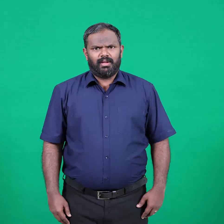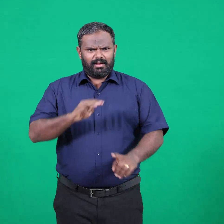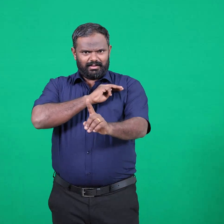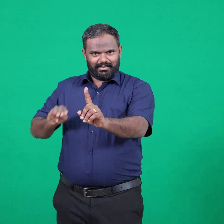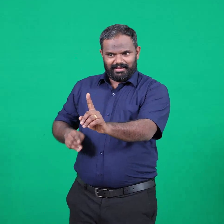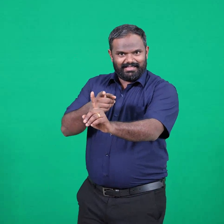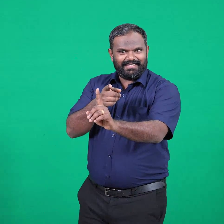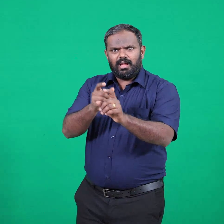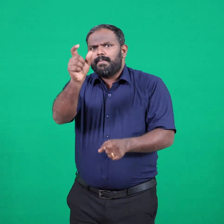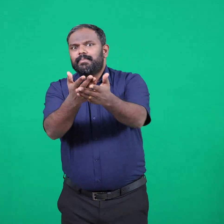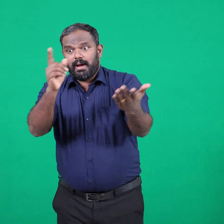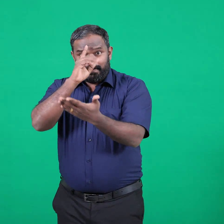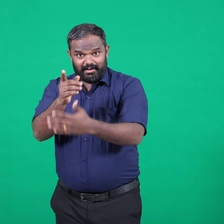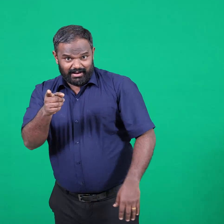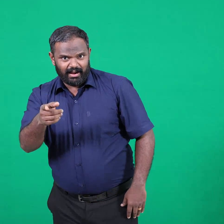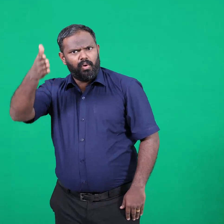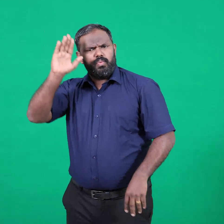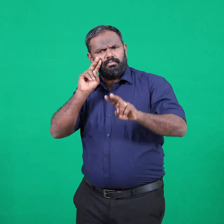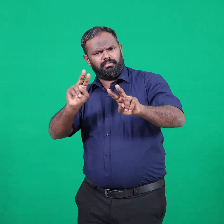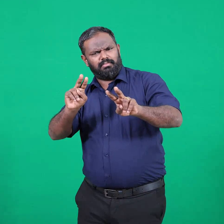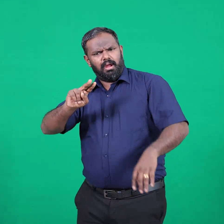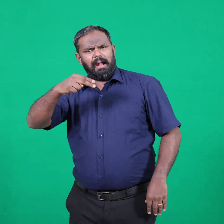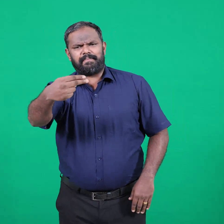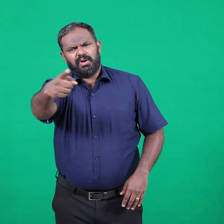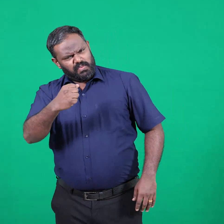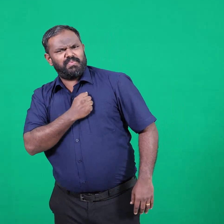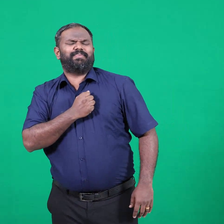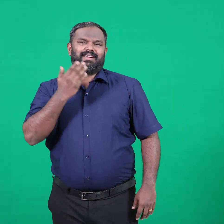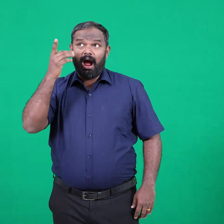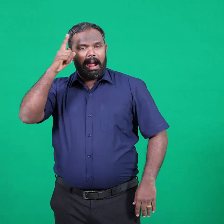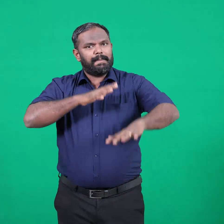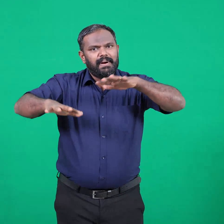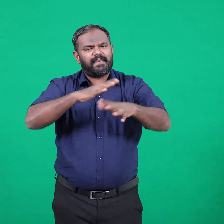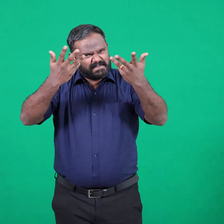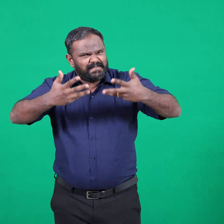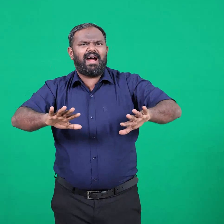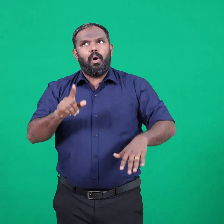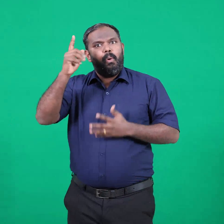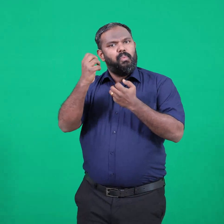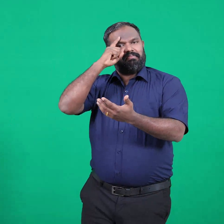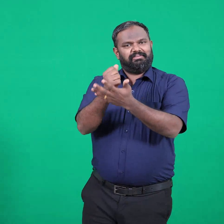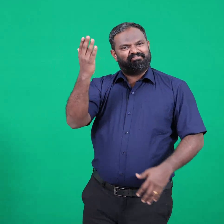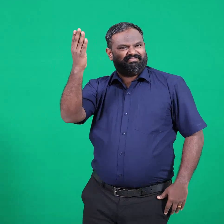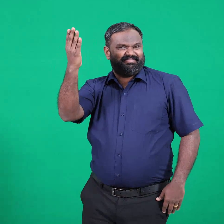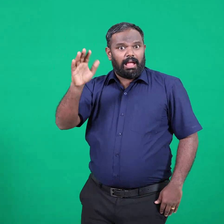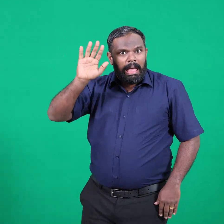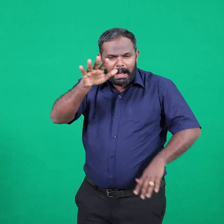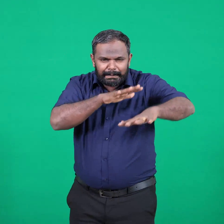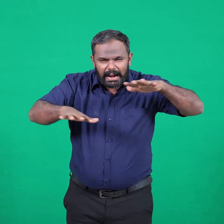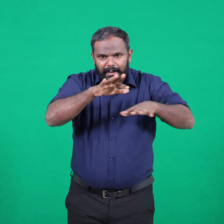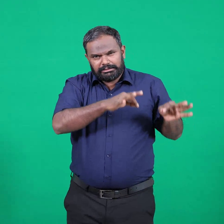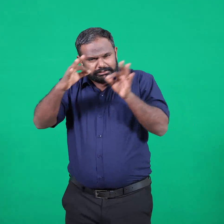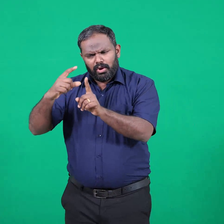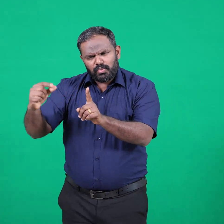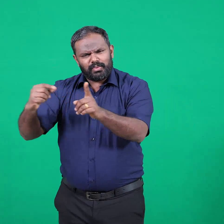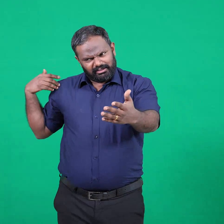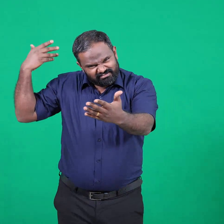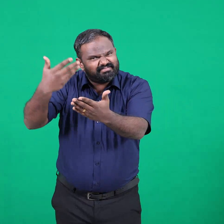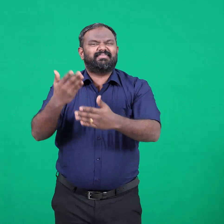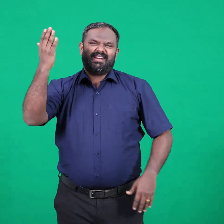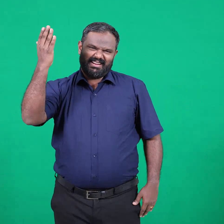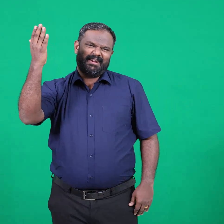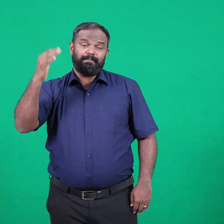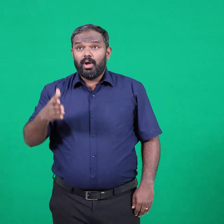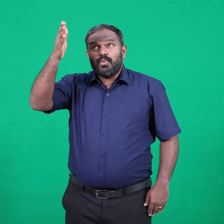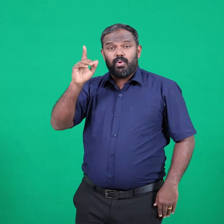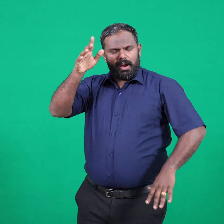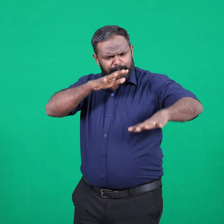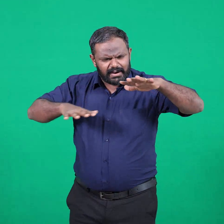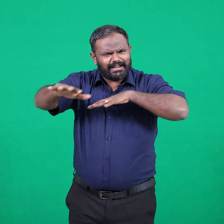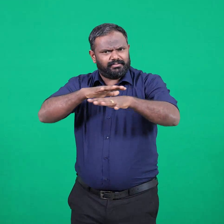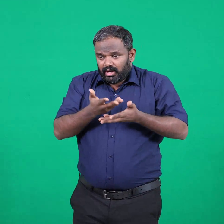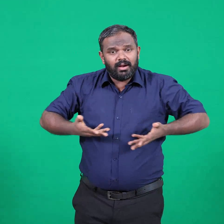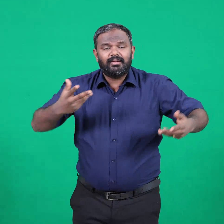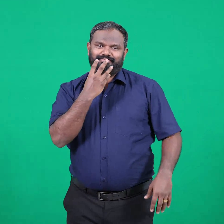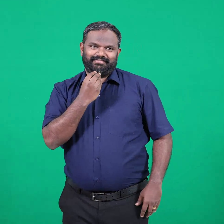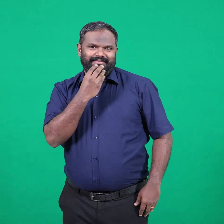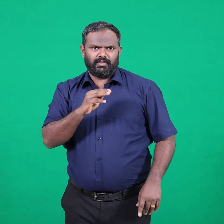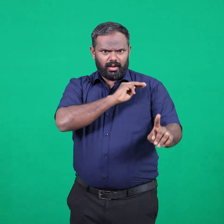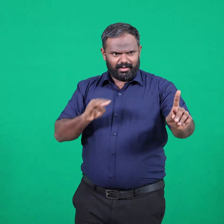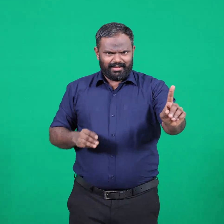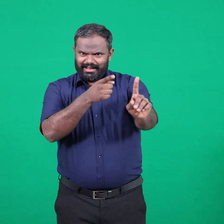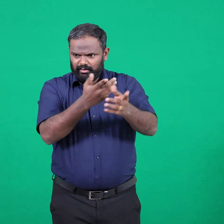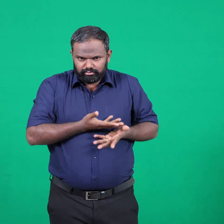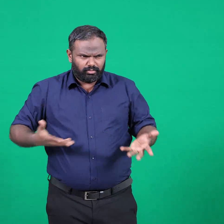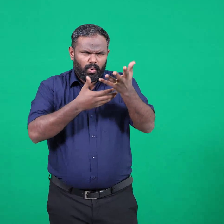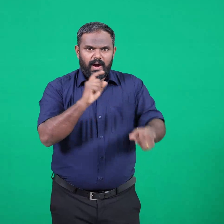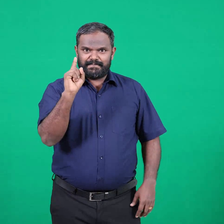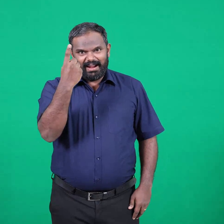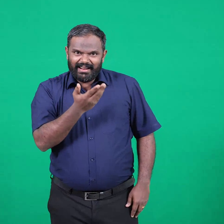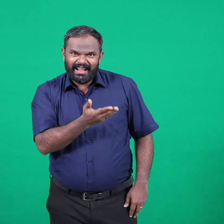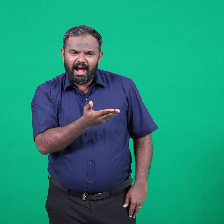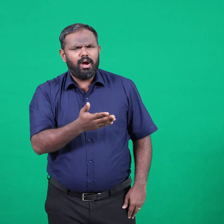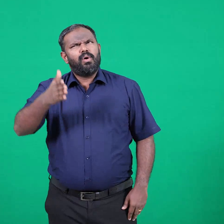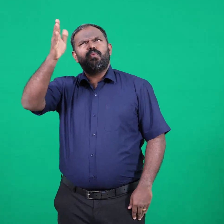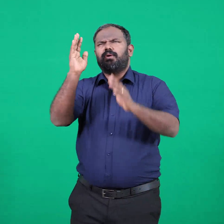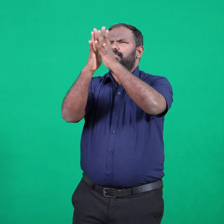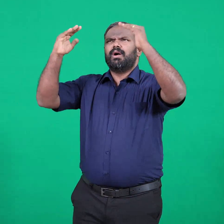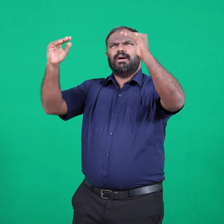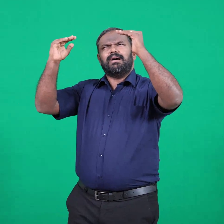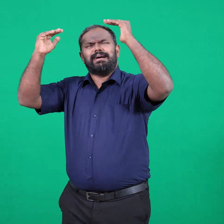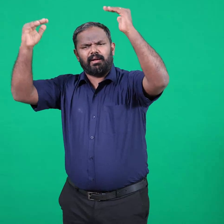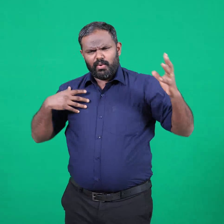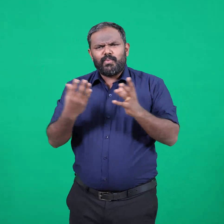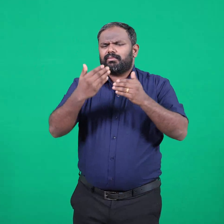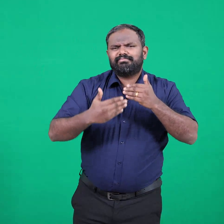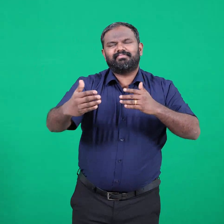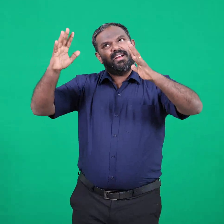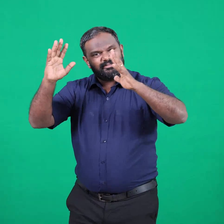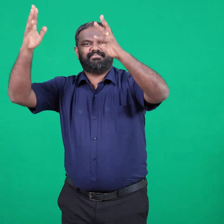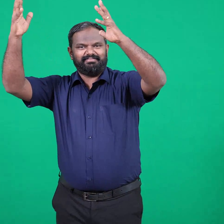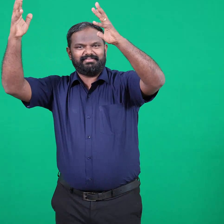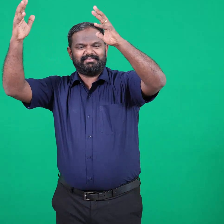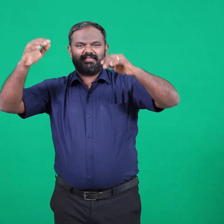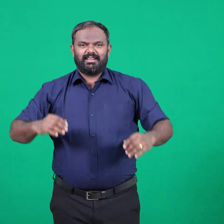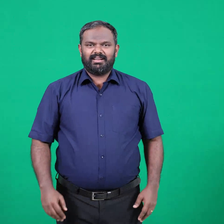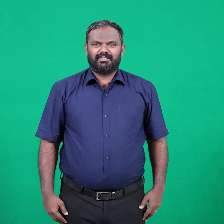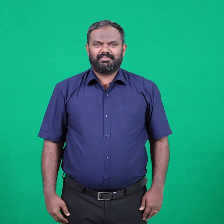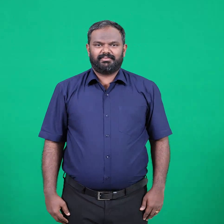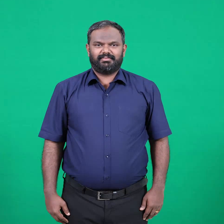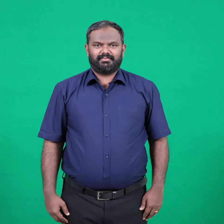In Him we were also chosen as God's own, having been predestined according to the plan of Him who works out everything by the counsel of His will, in order that we, who were the first to hope in Christ, would be for the praise of His glory.